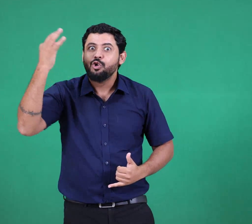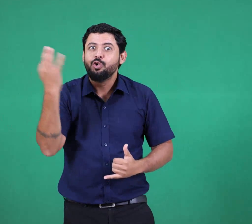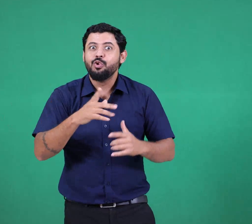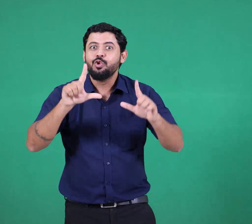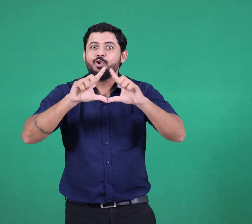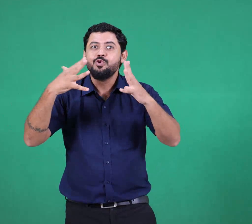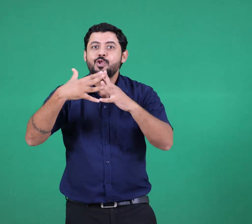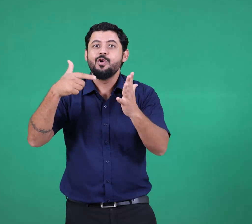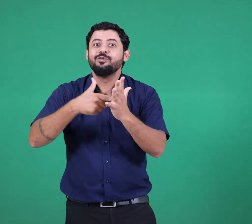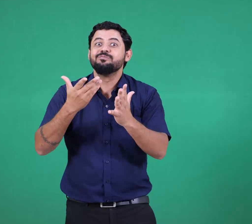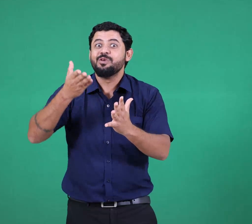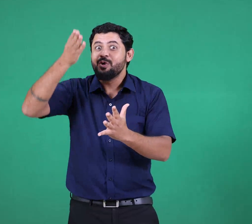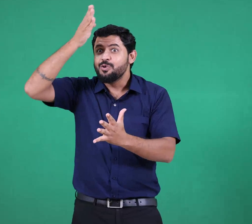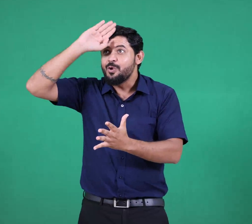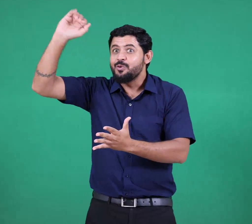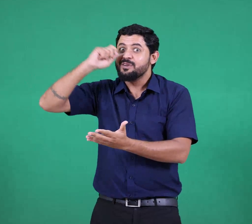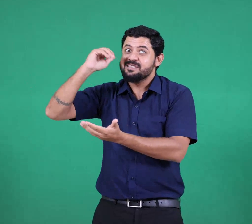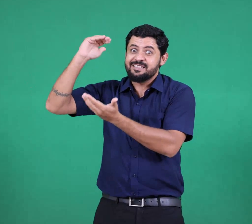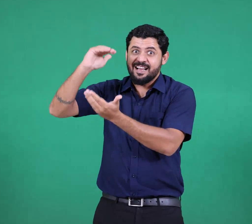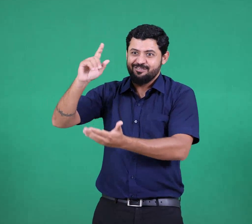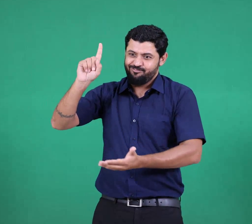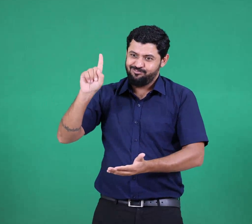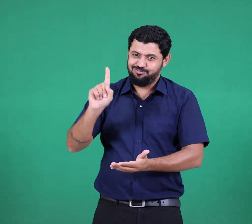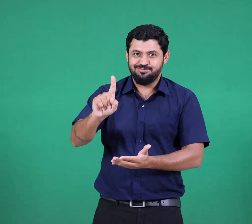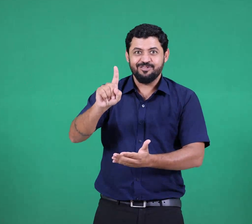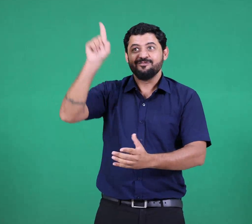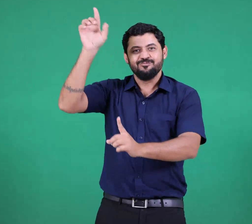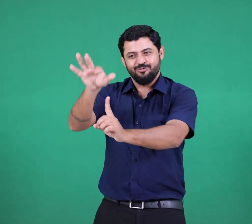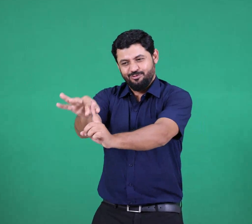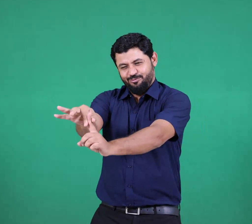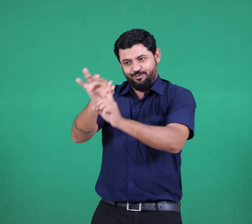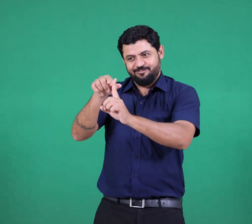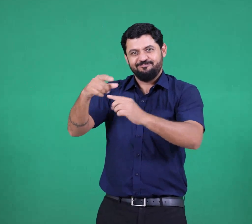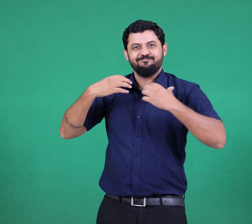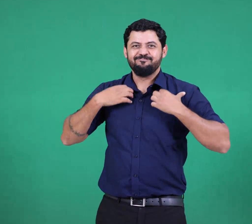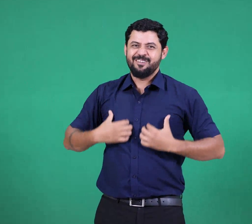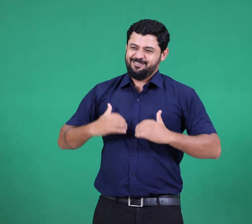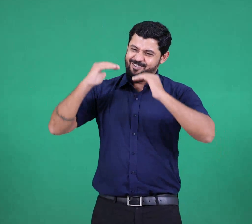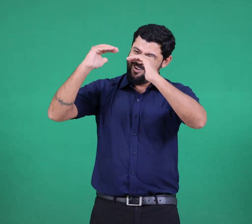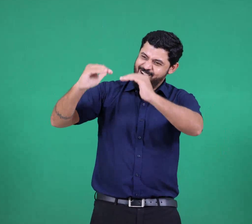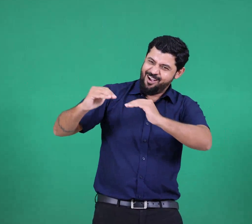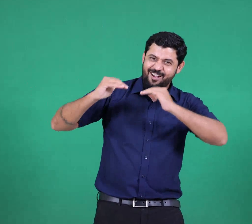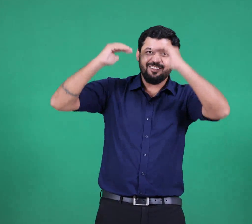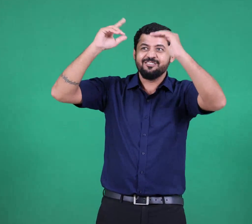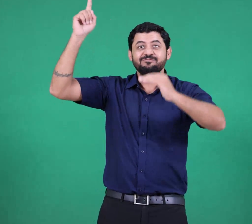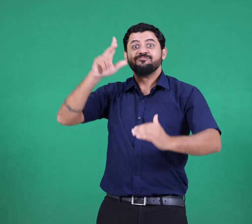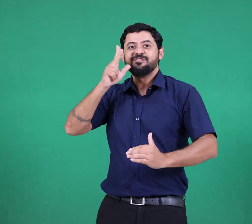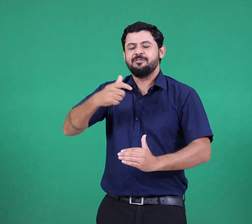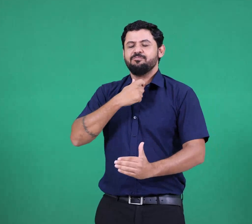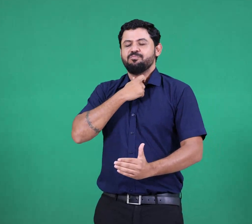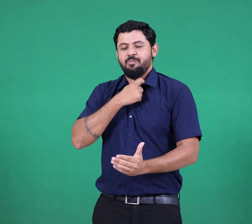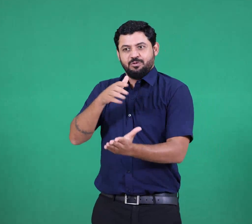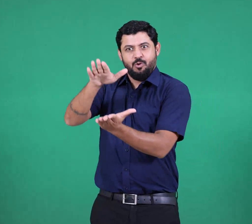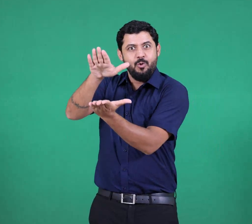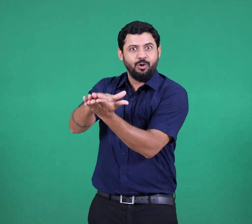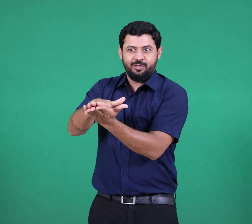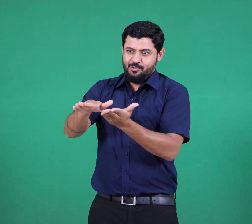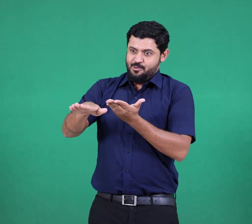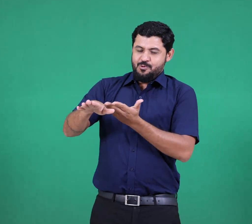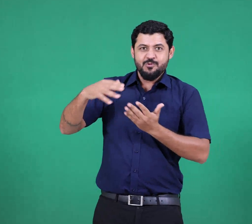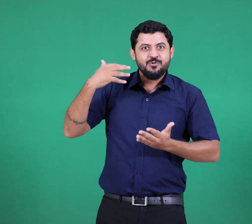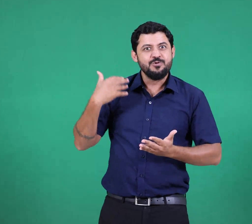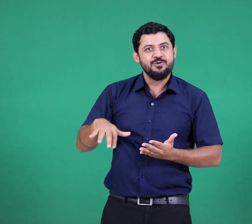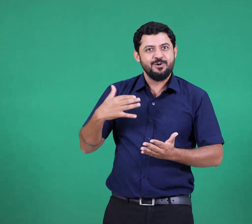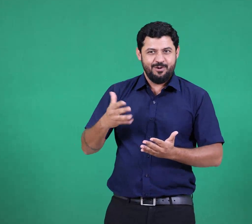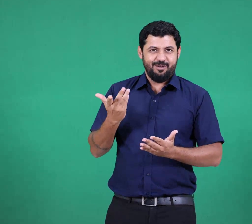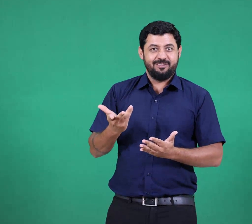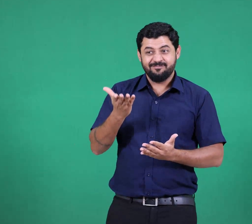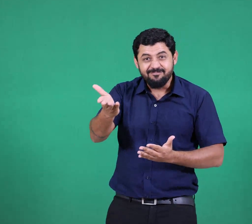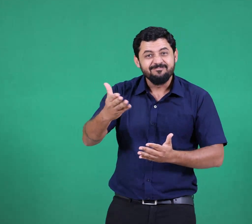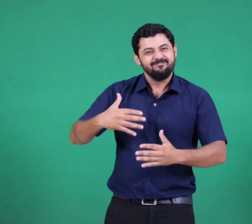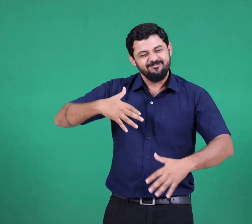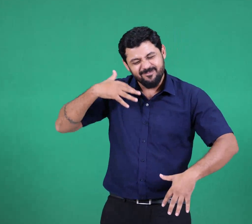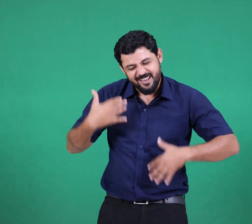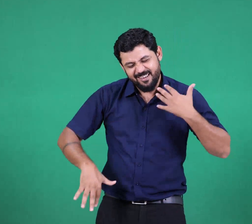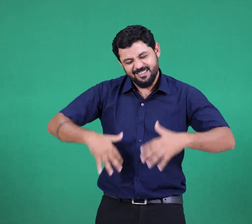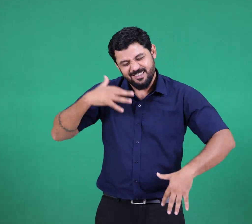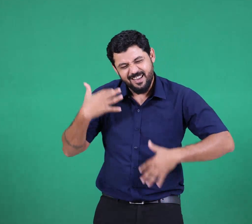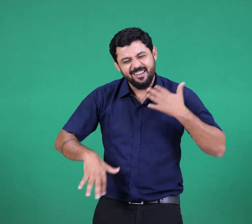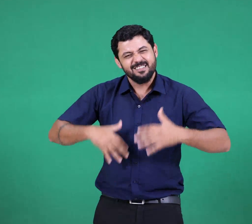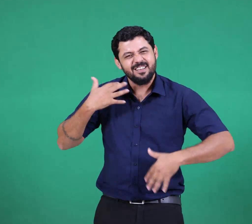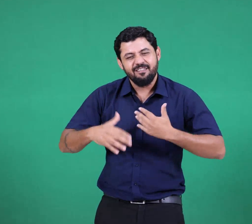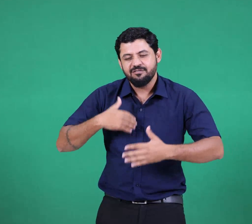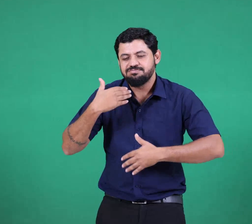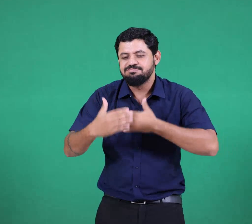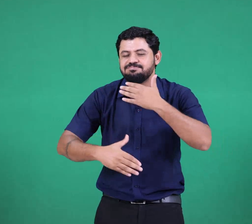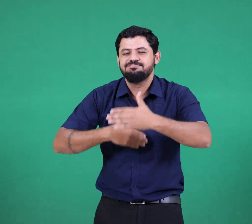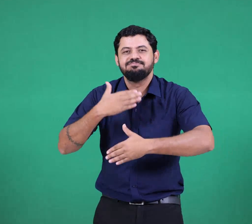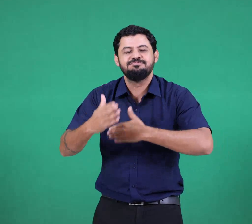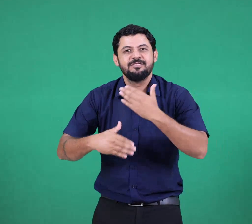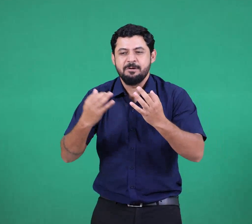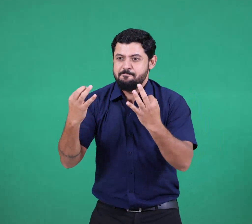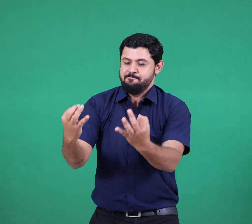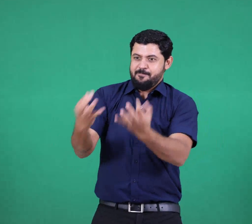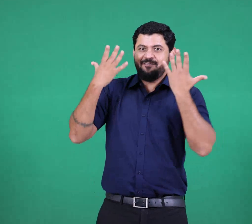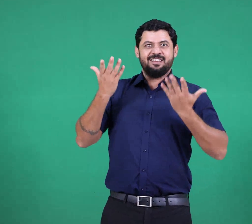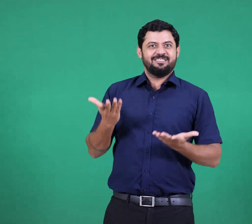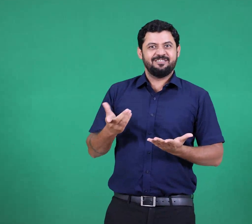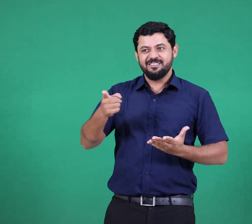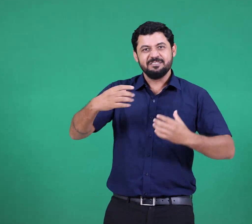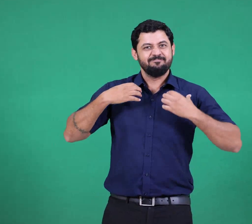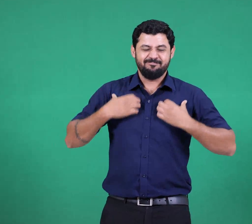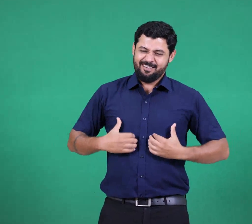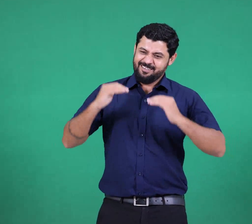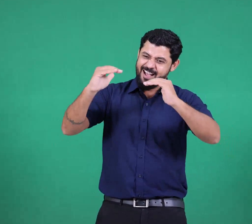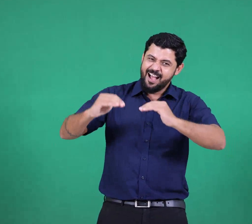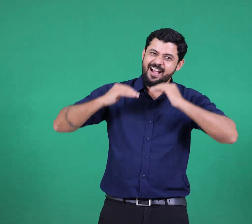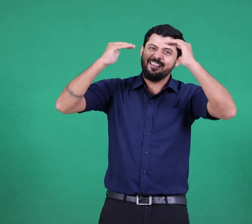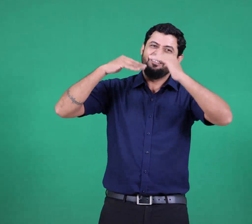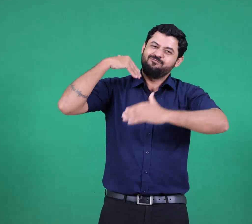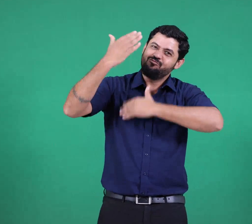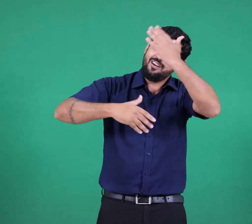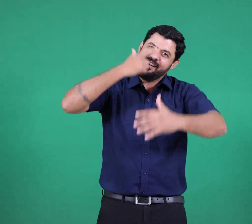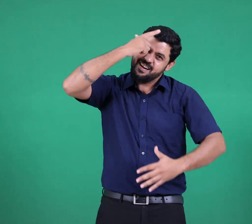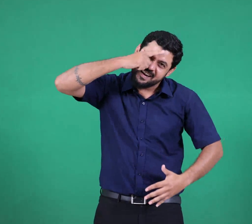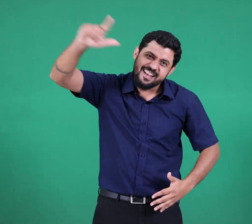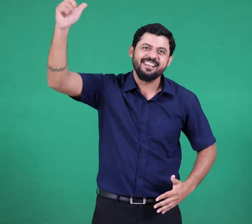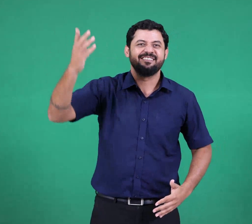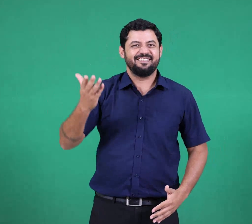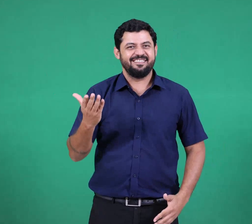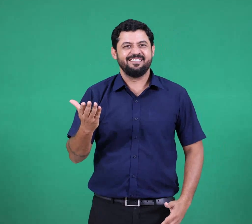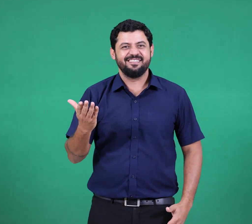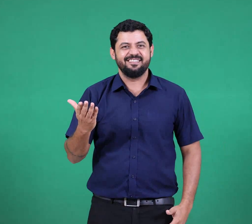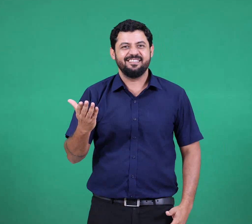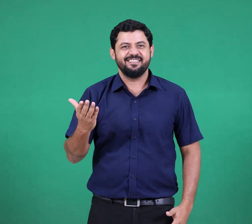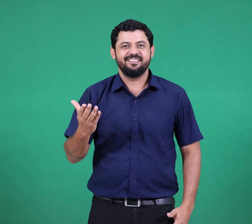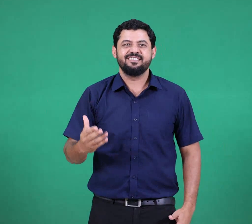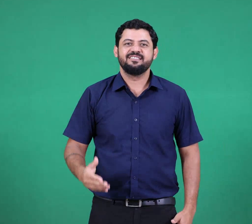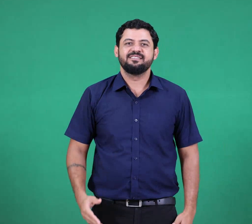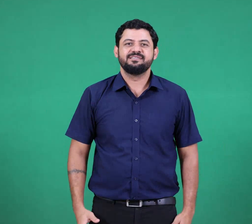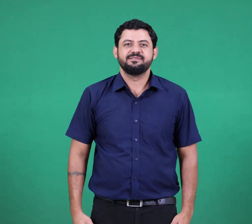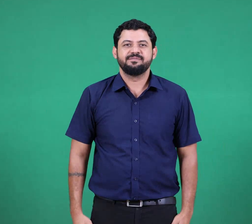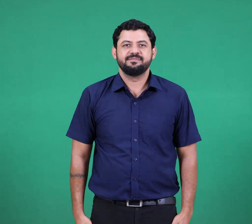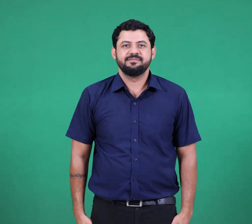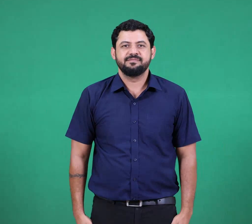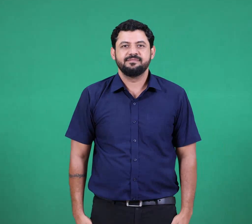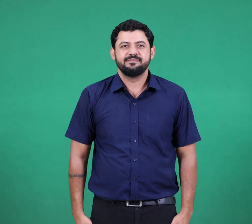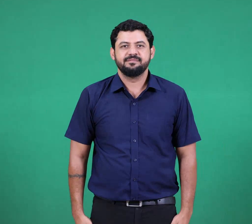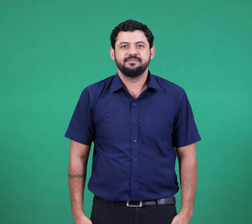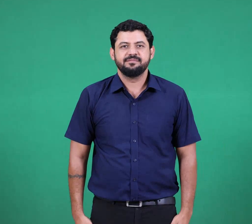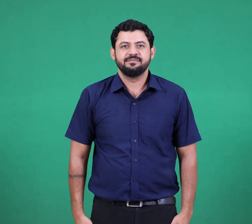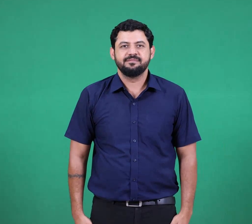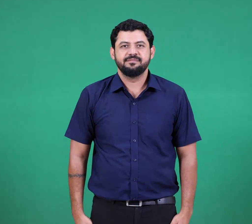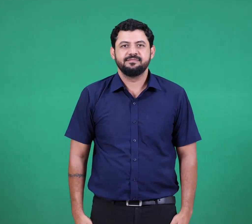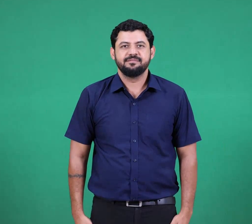but the oath, which came after the law, appointed the Son, who has been made perfect forever.